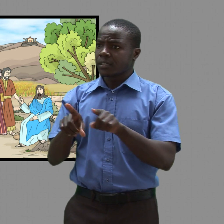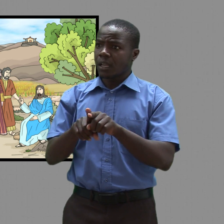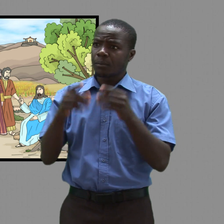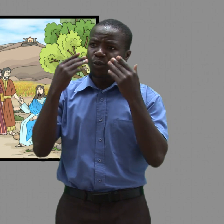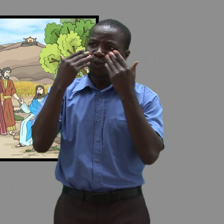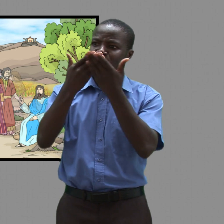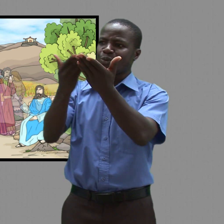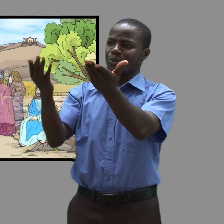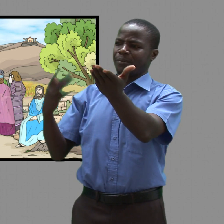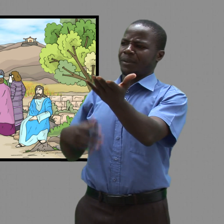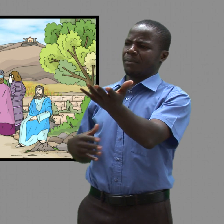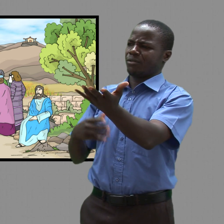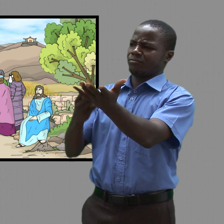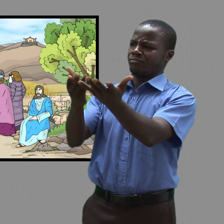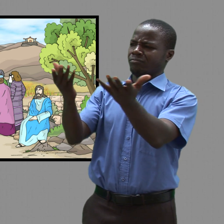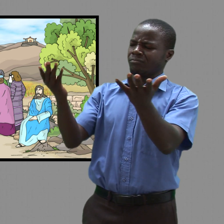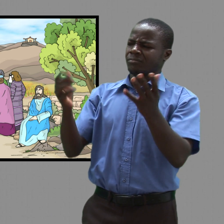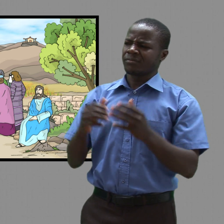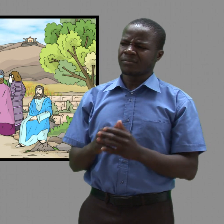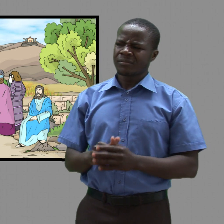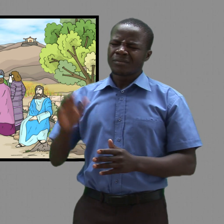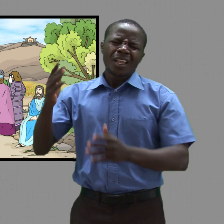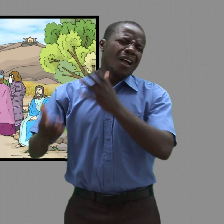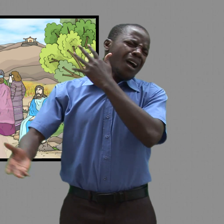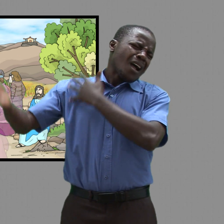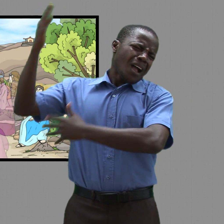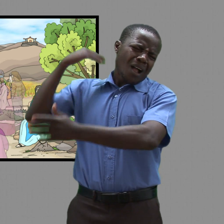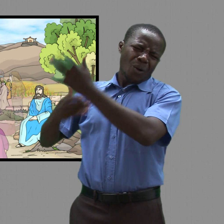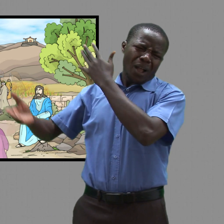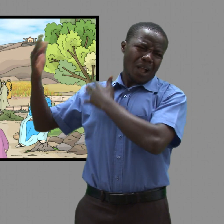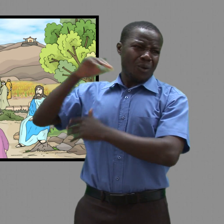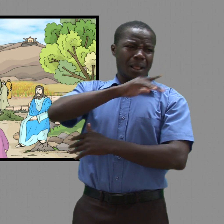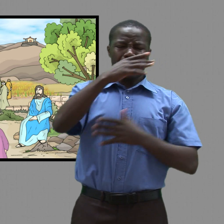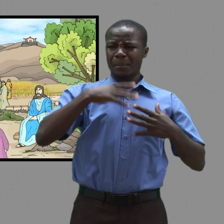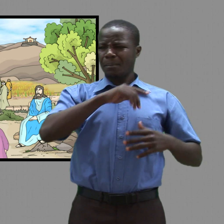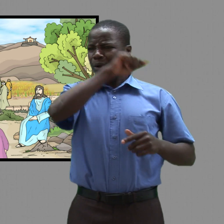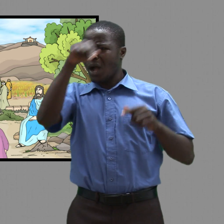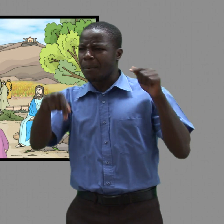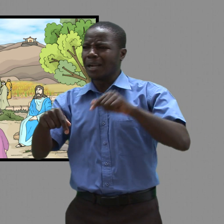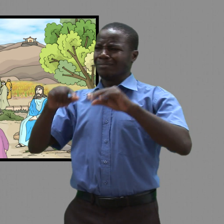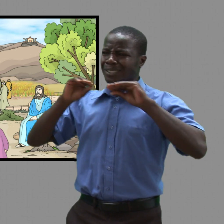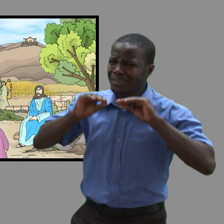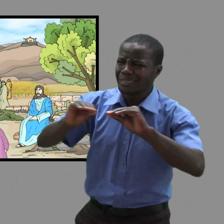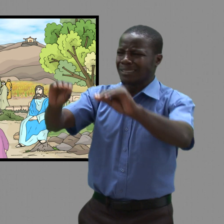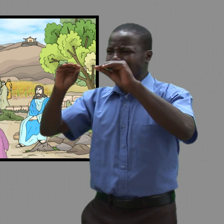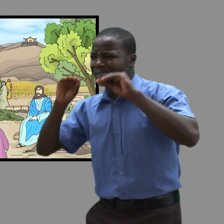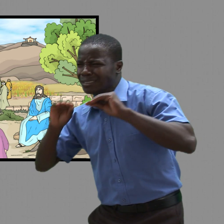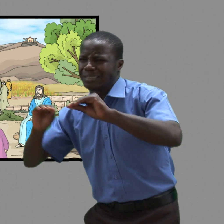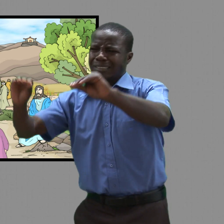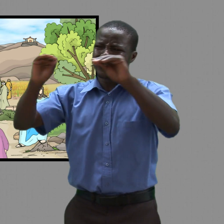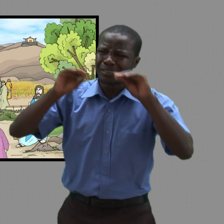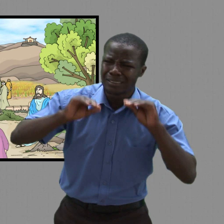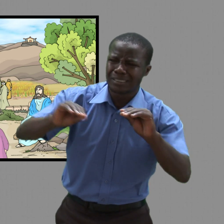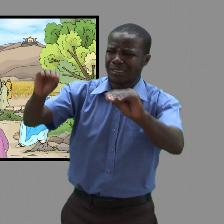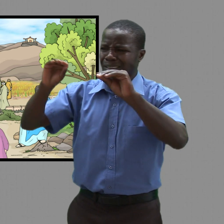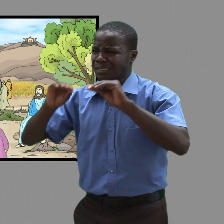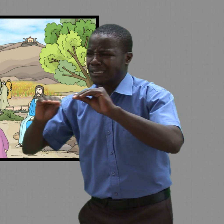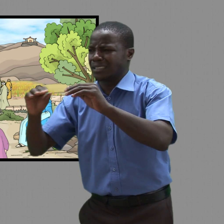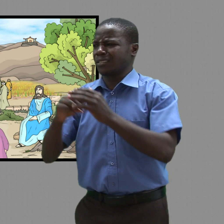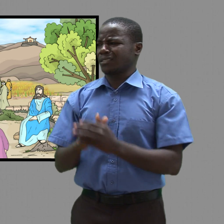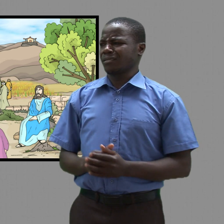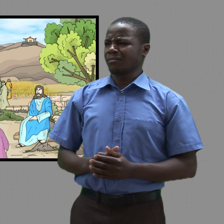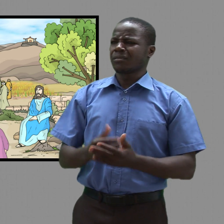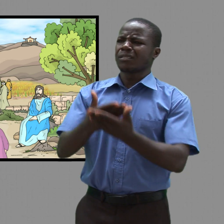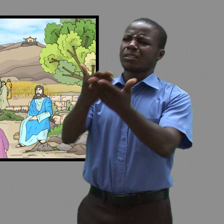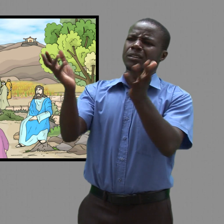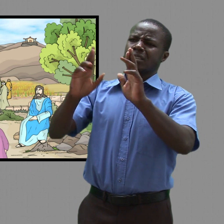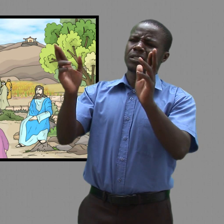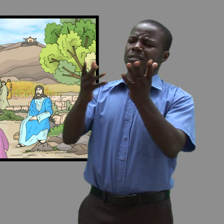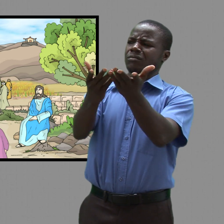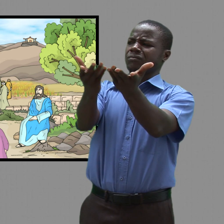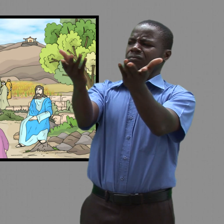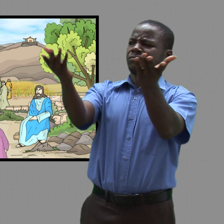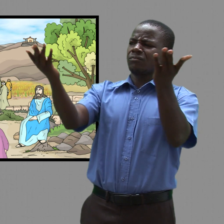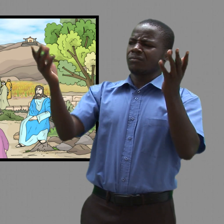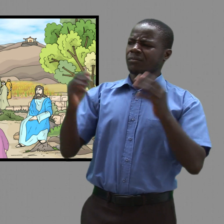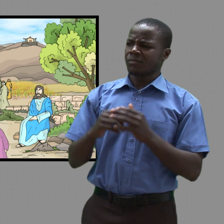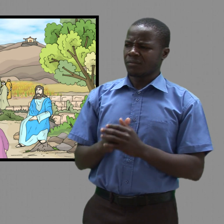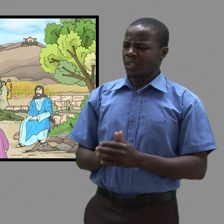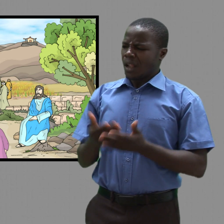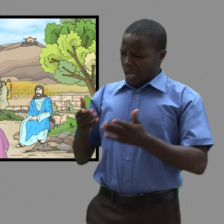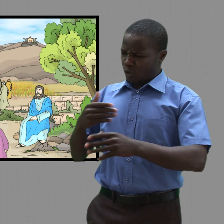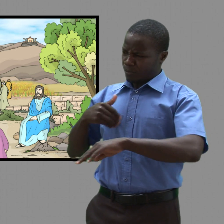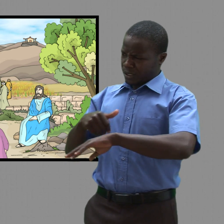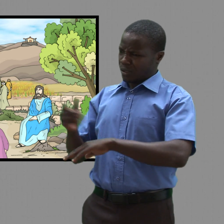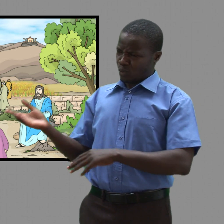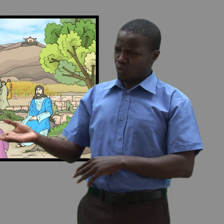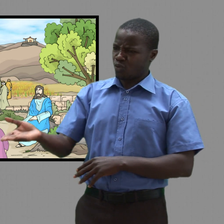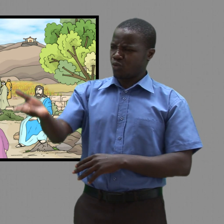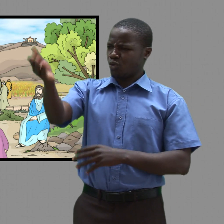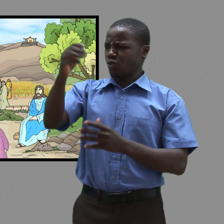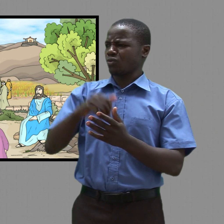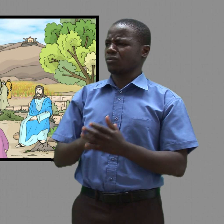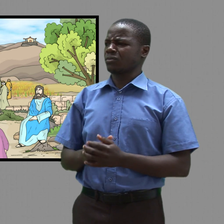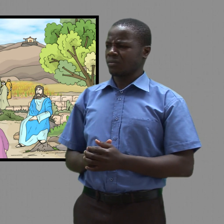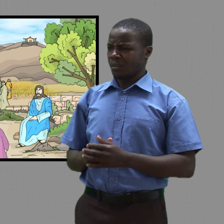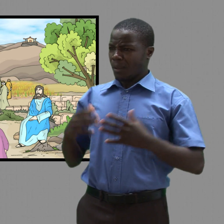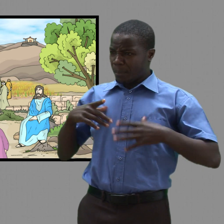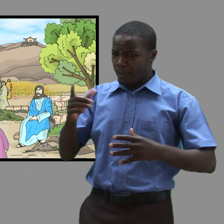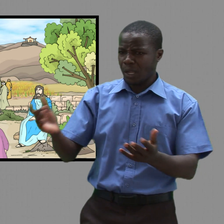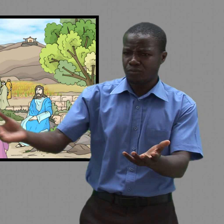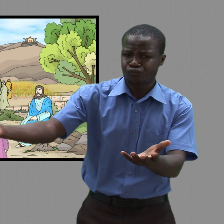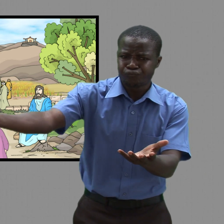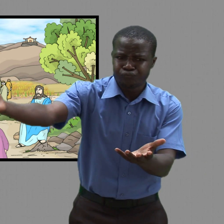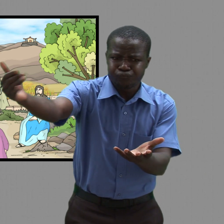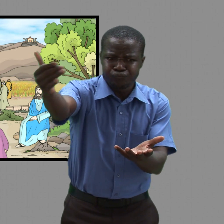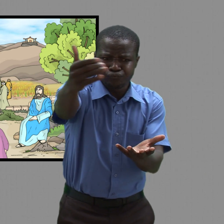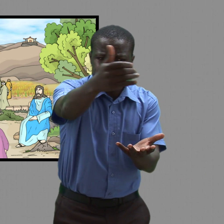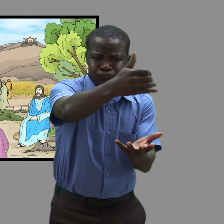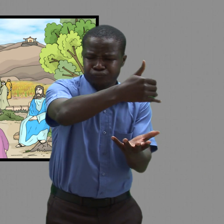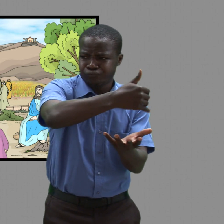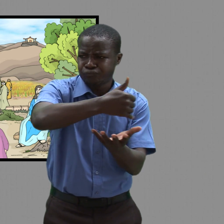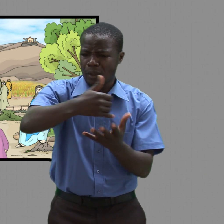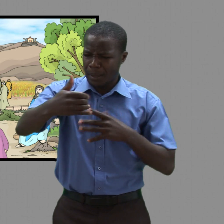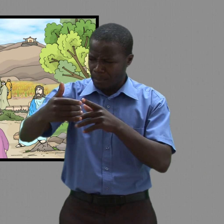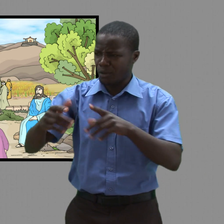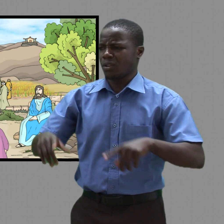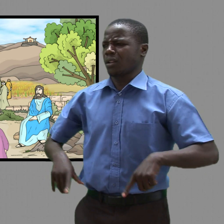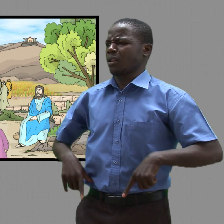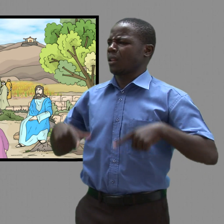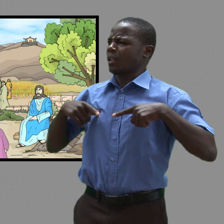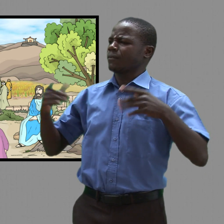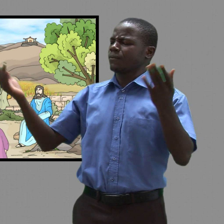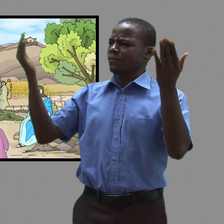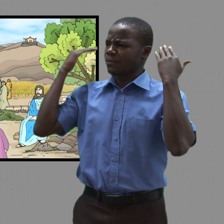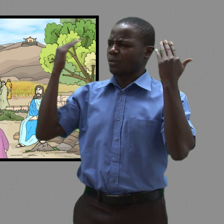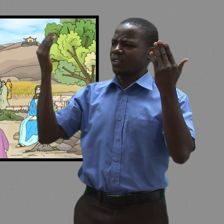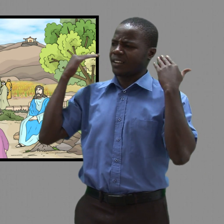others have done the hard work, and now you have taken up their labor.”